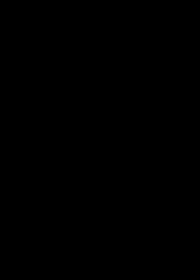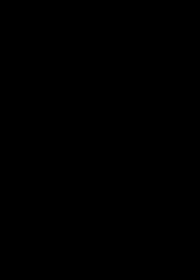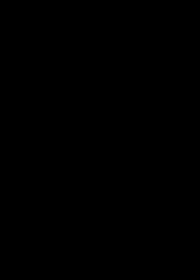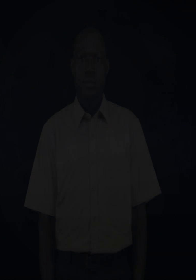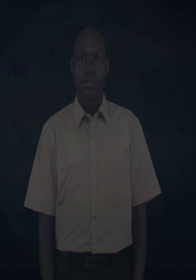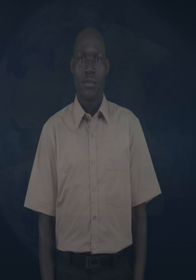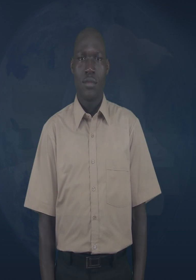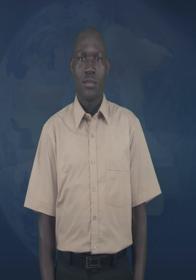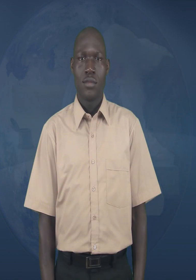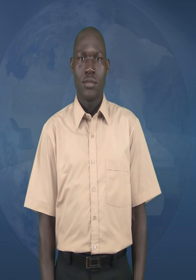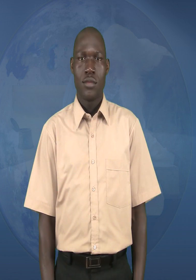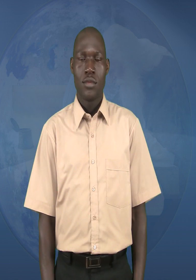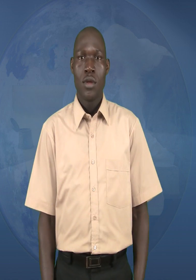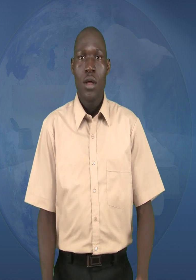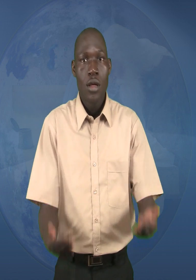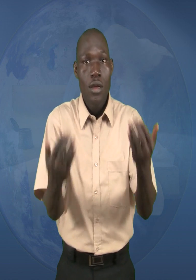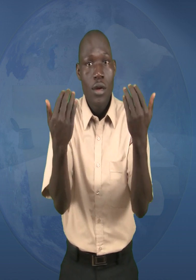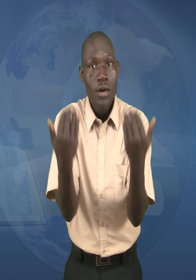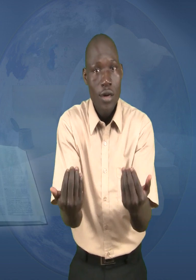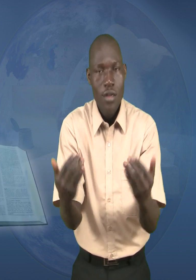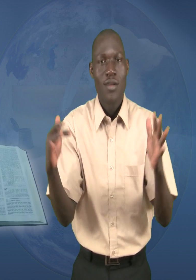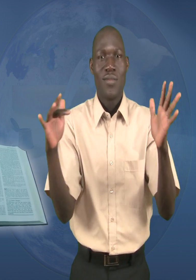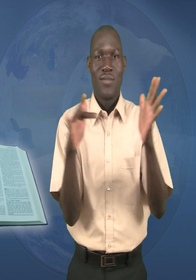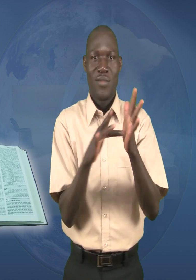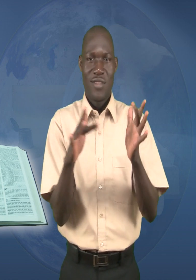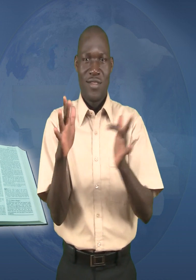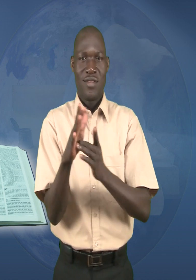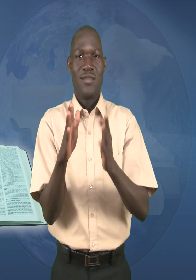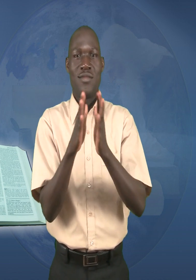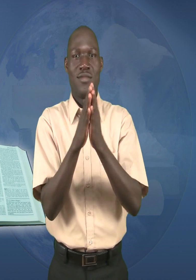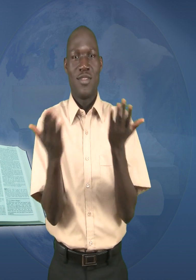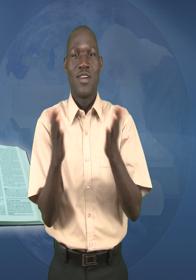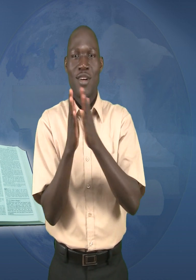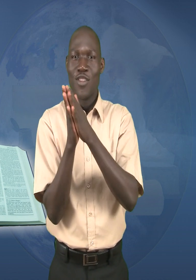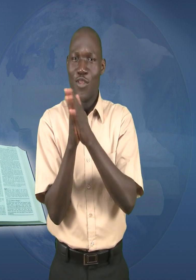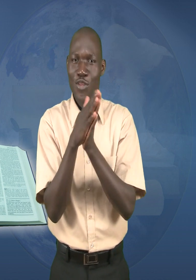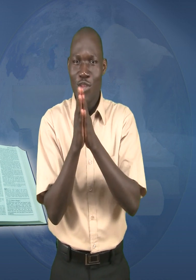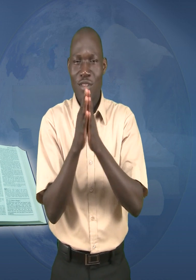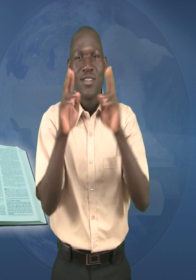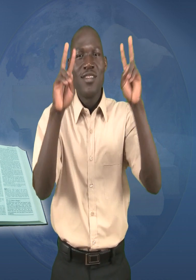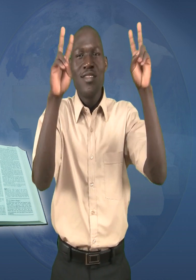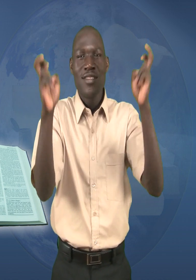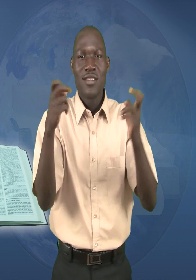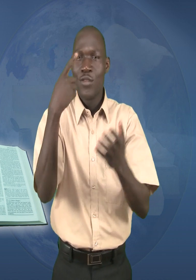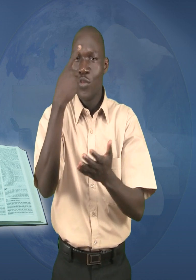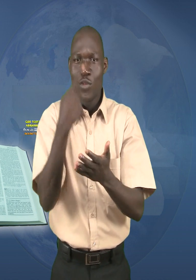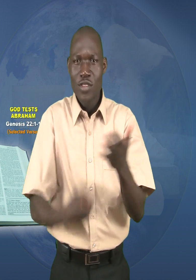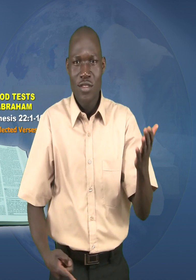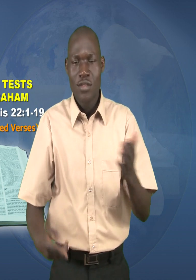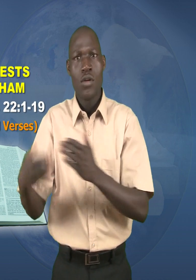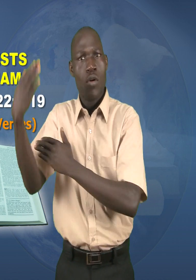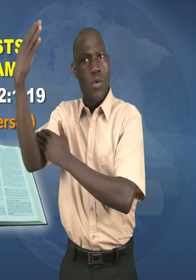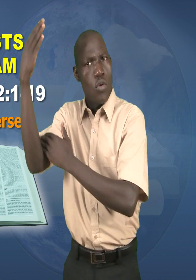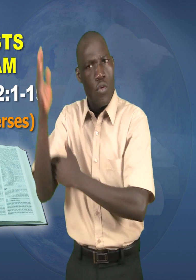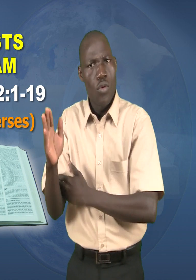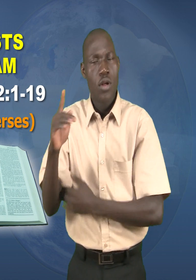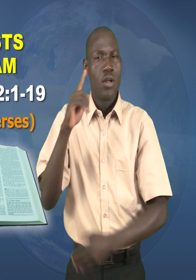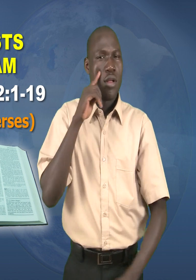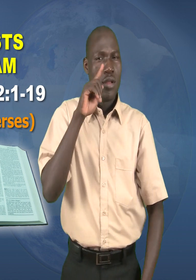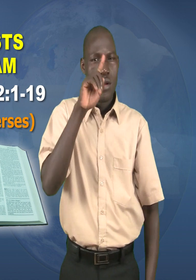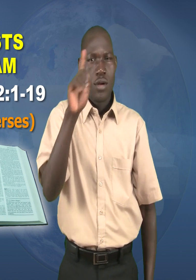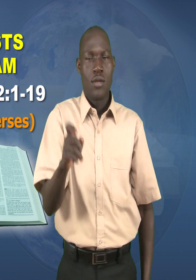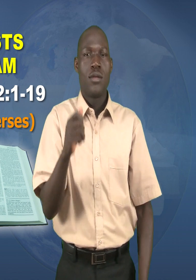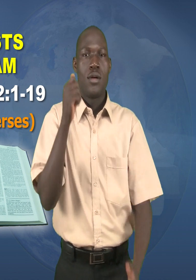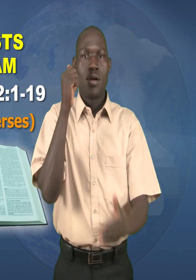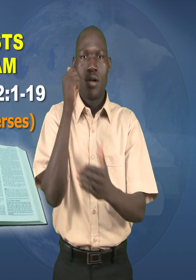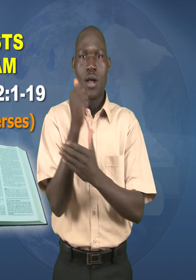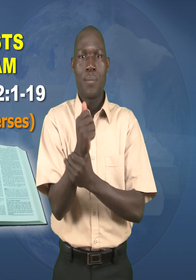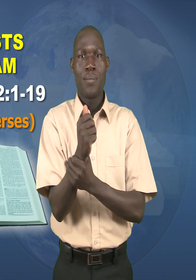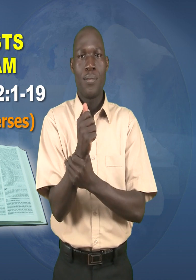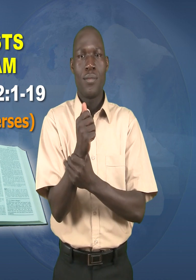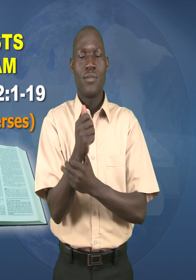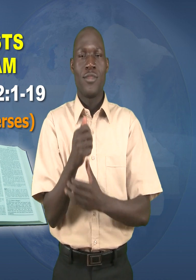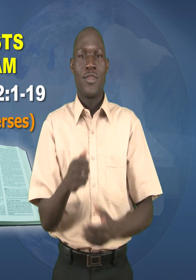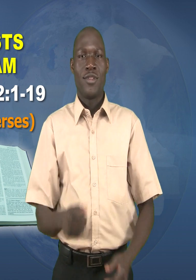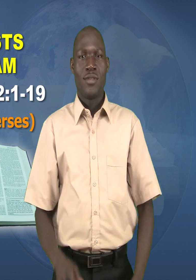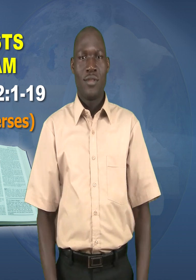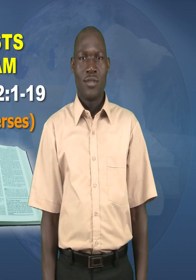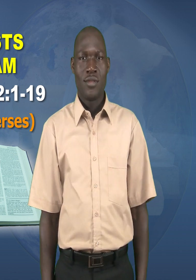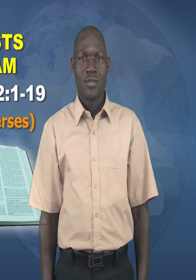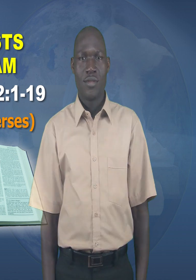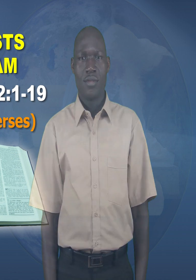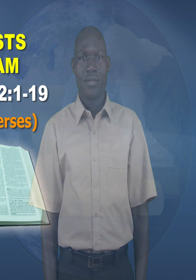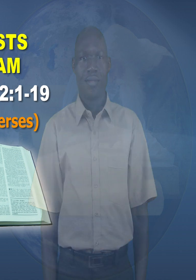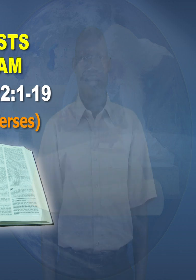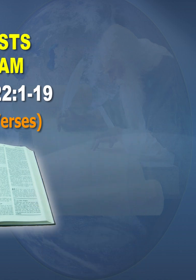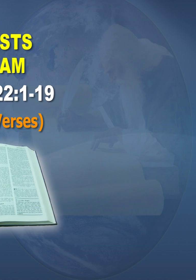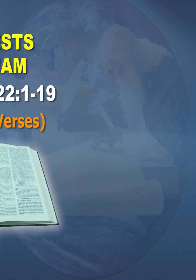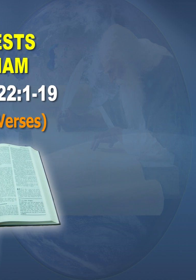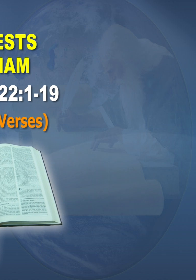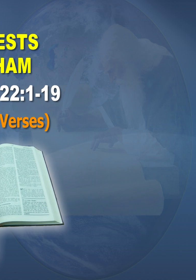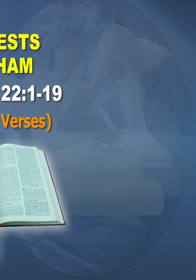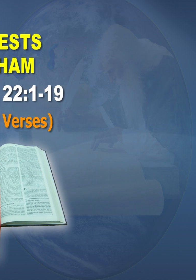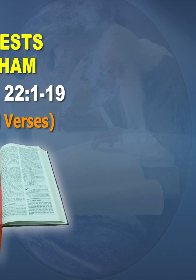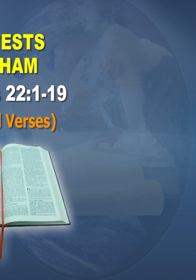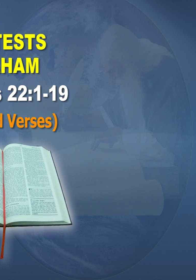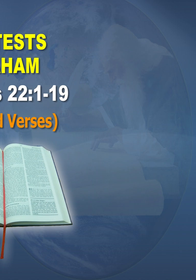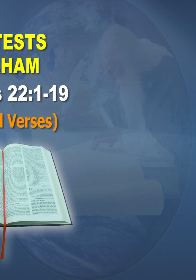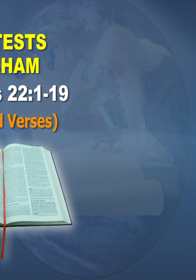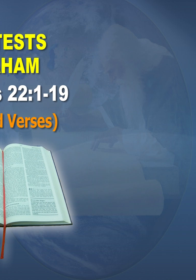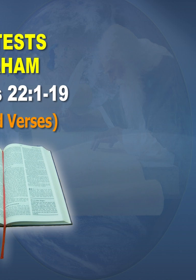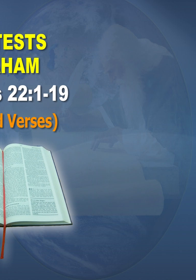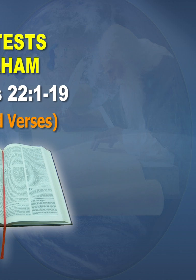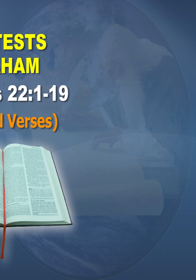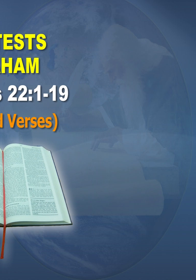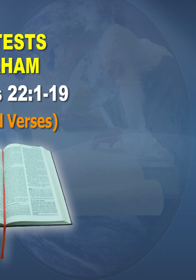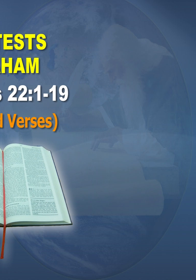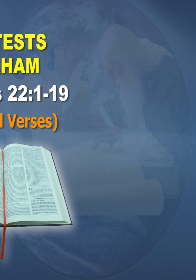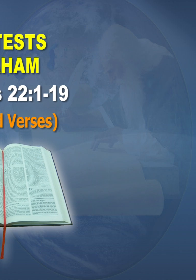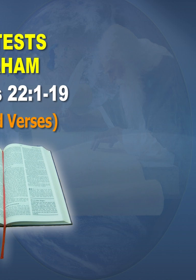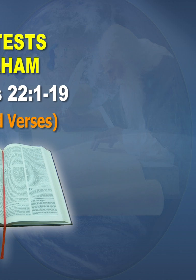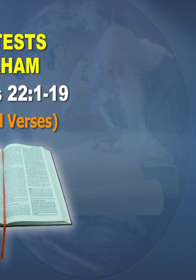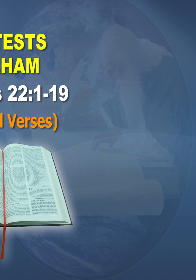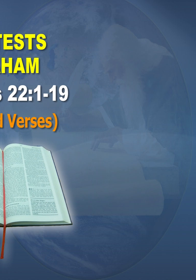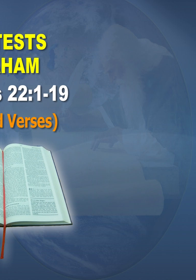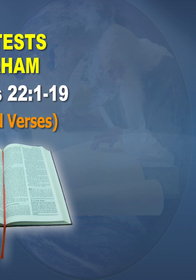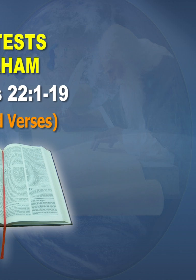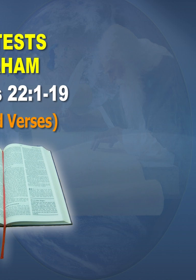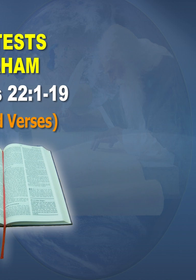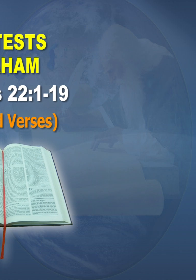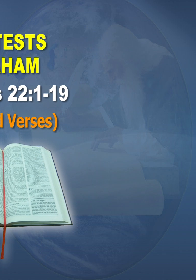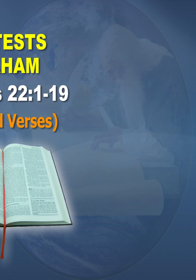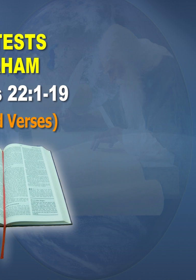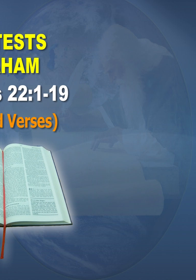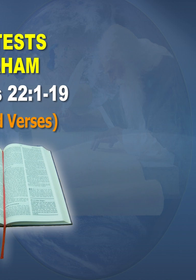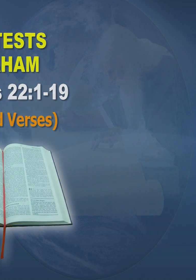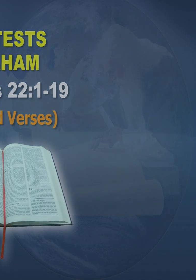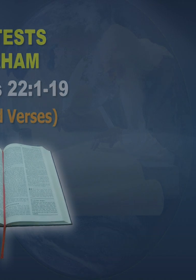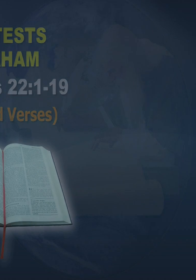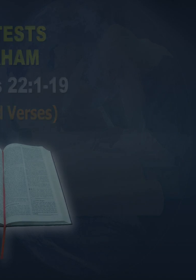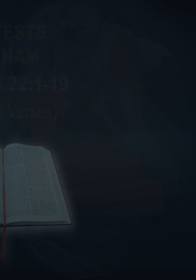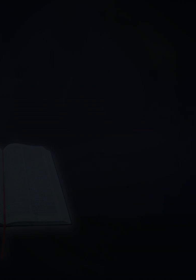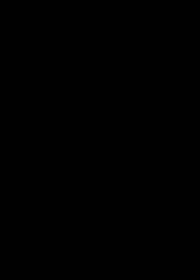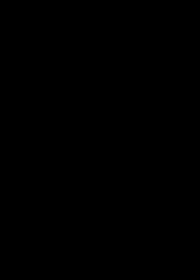God tests Abraham